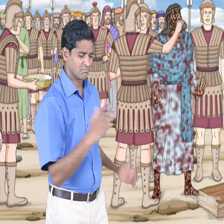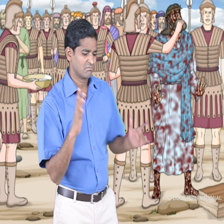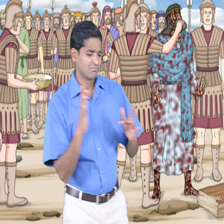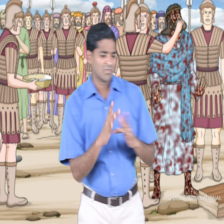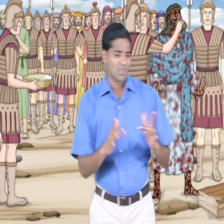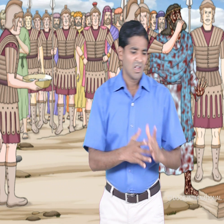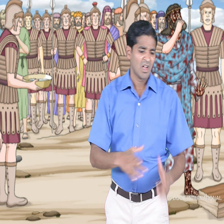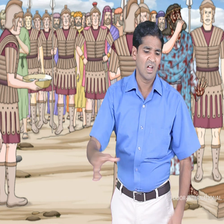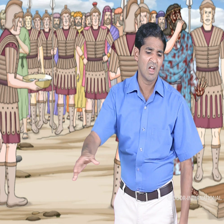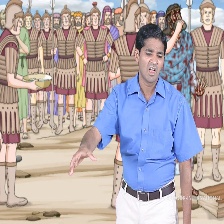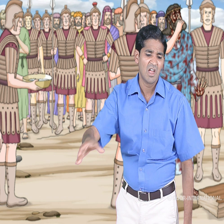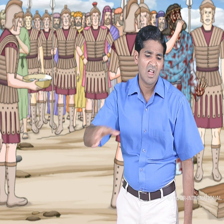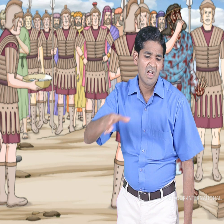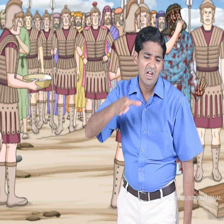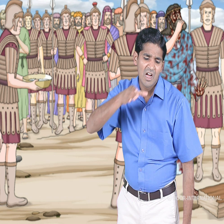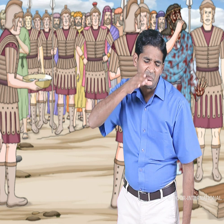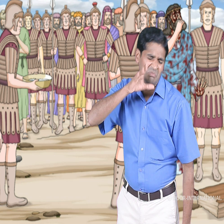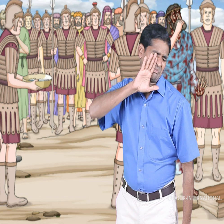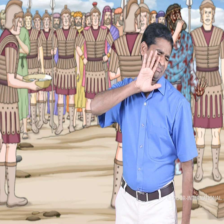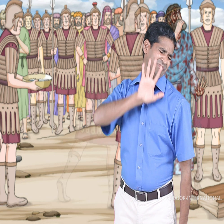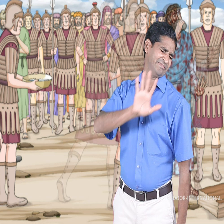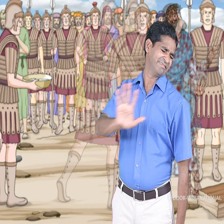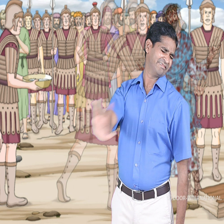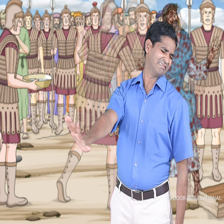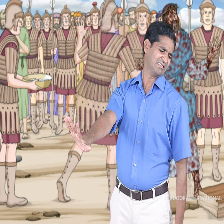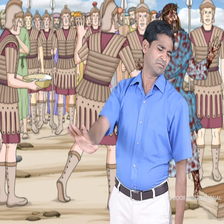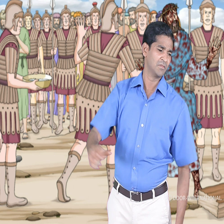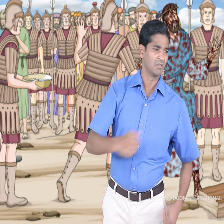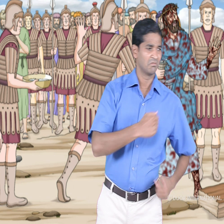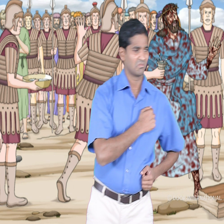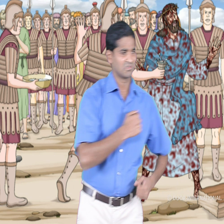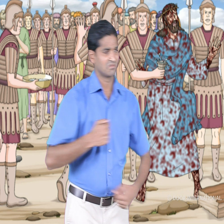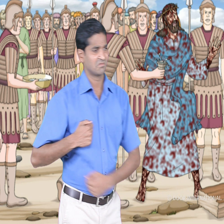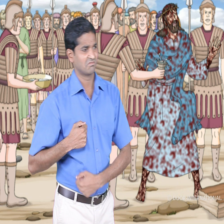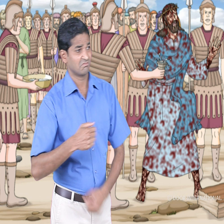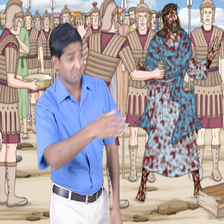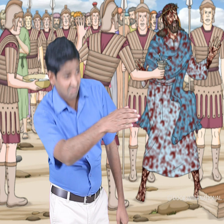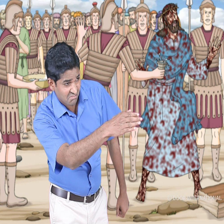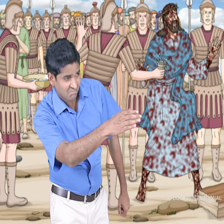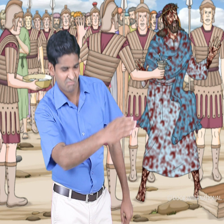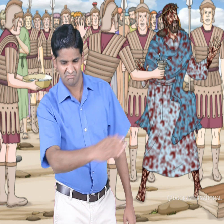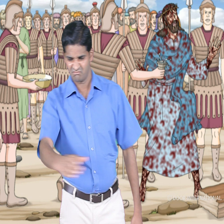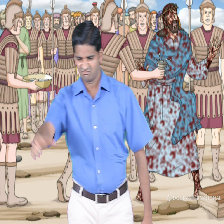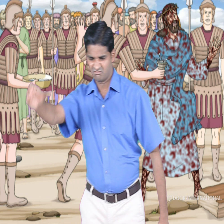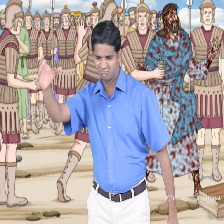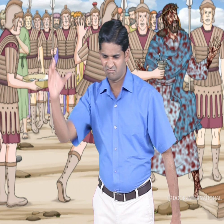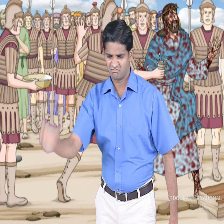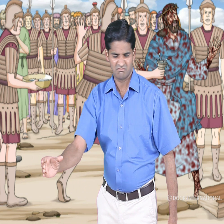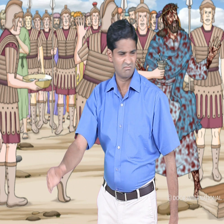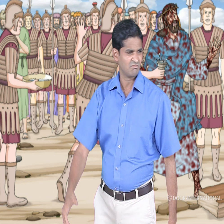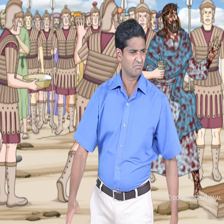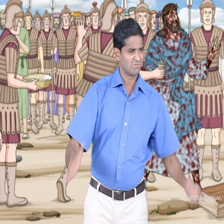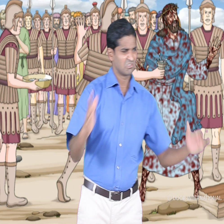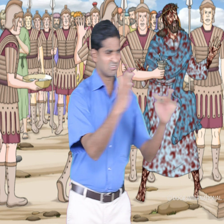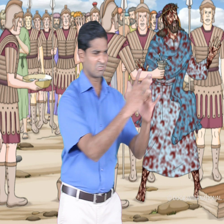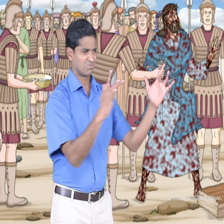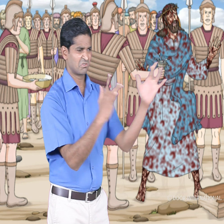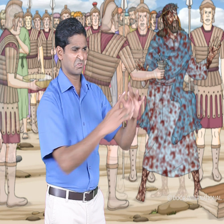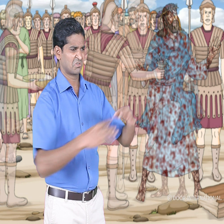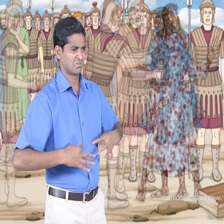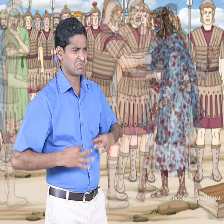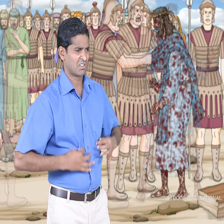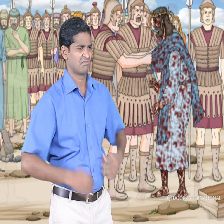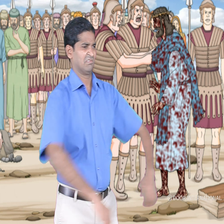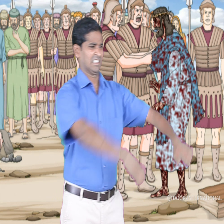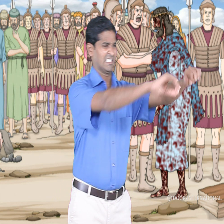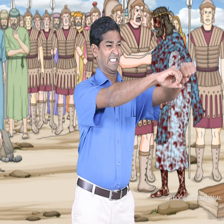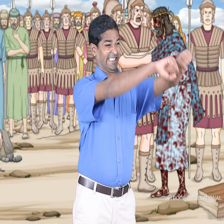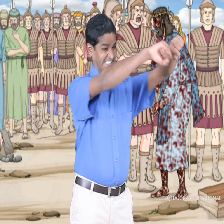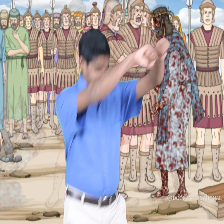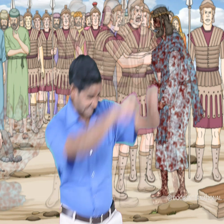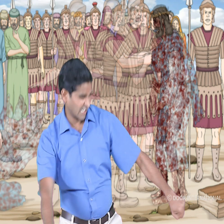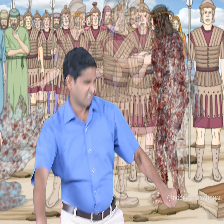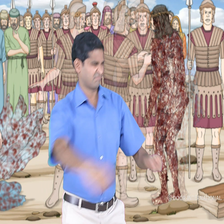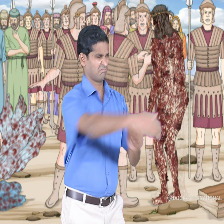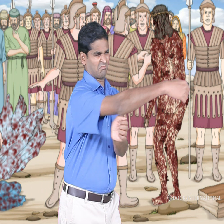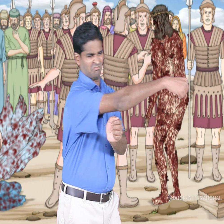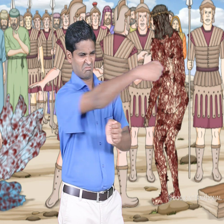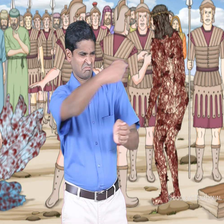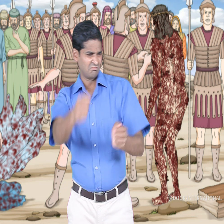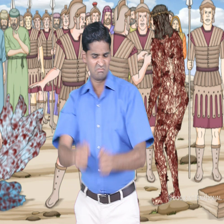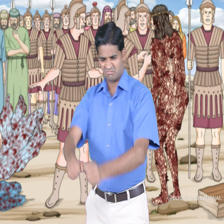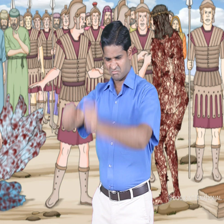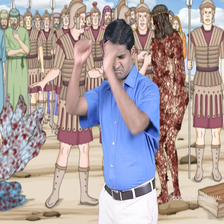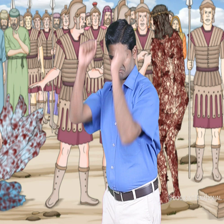but after tasting it, He refused to drink it.